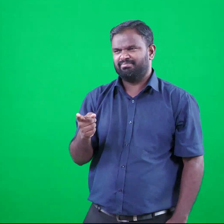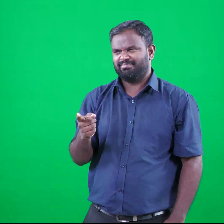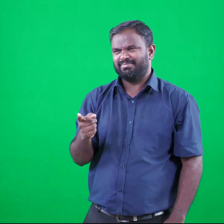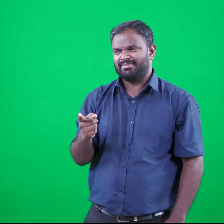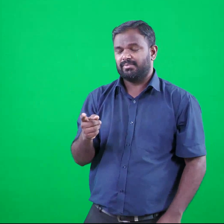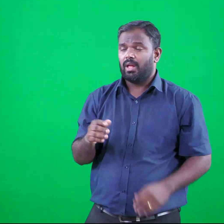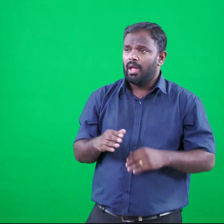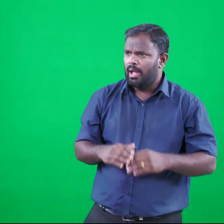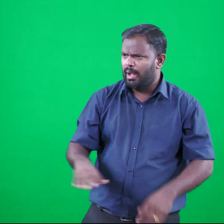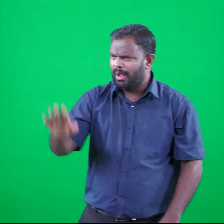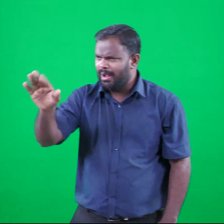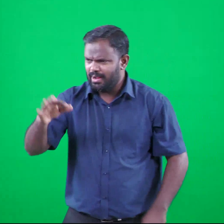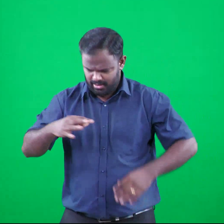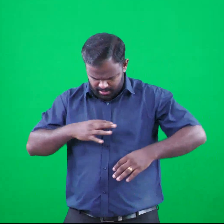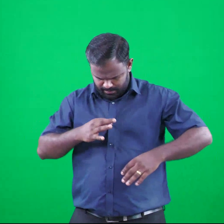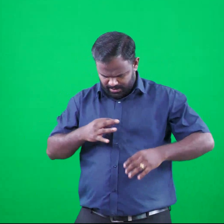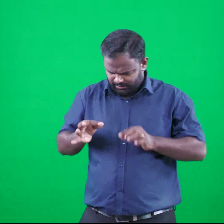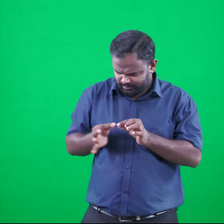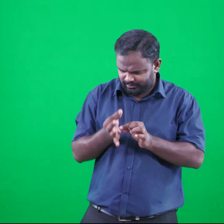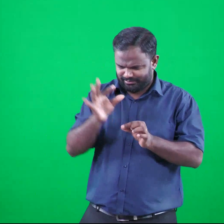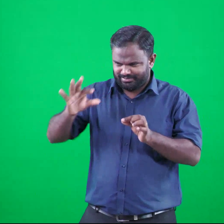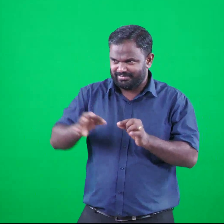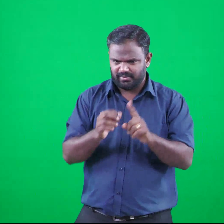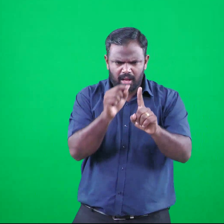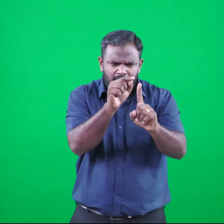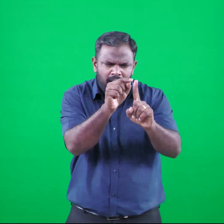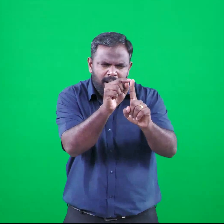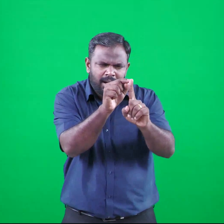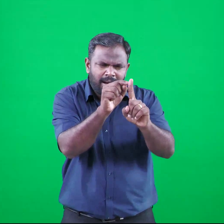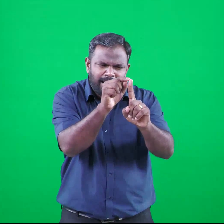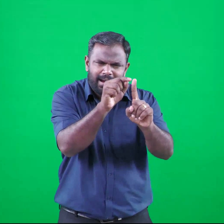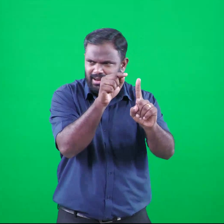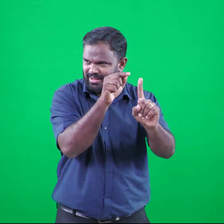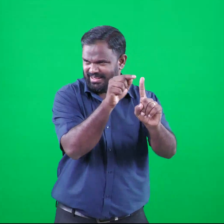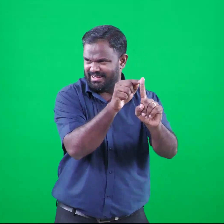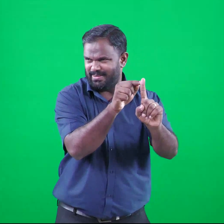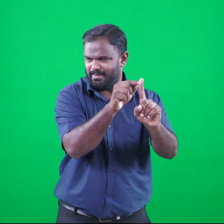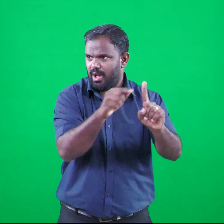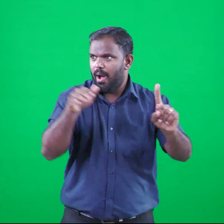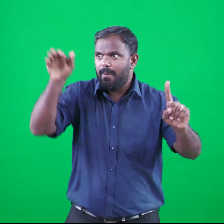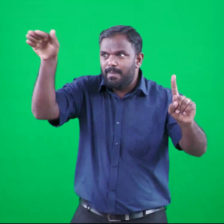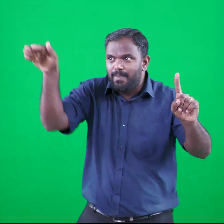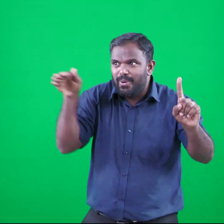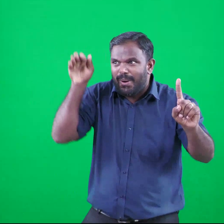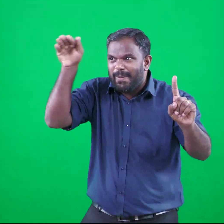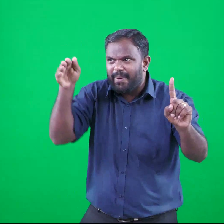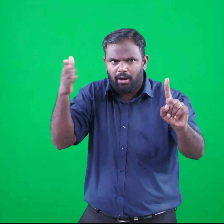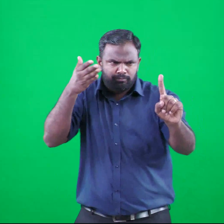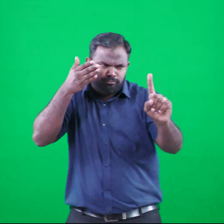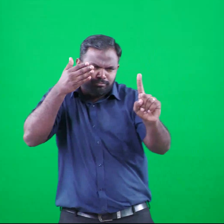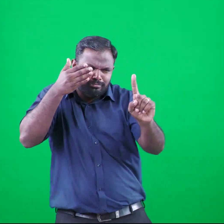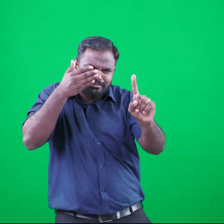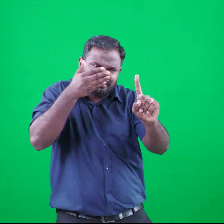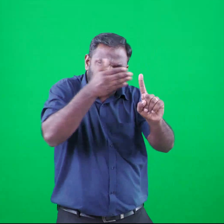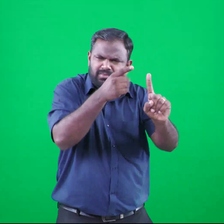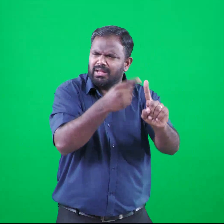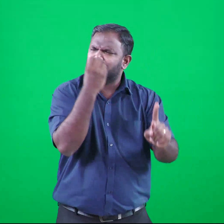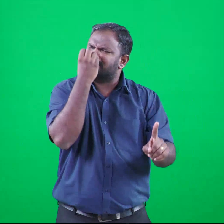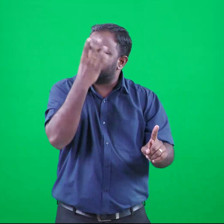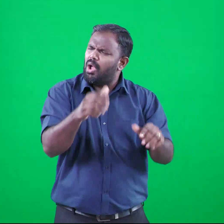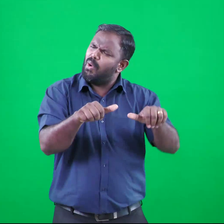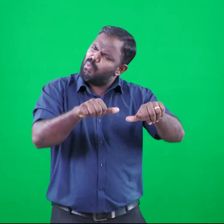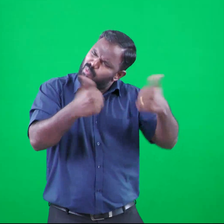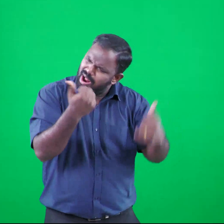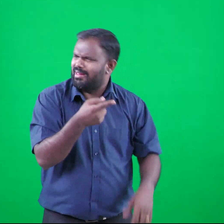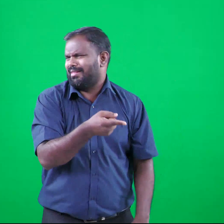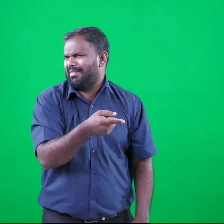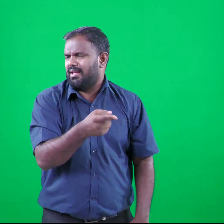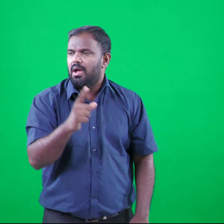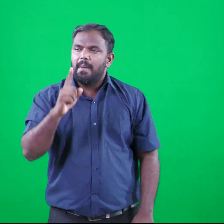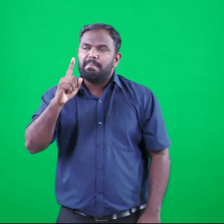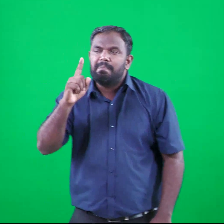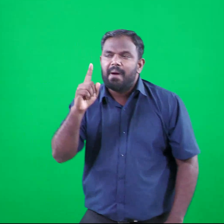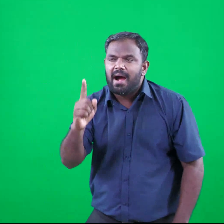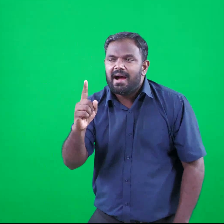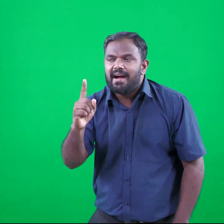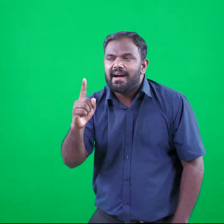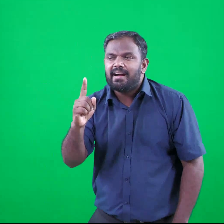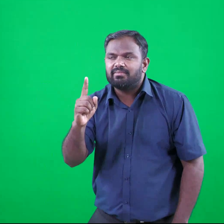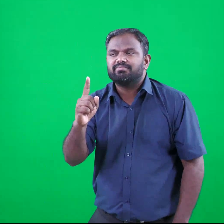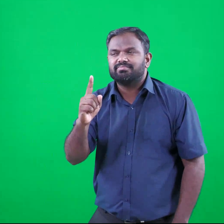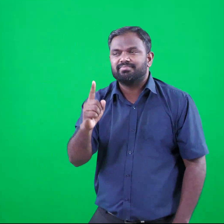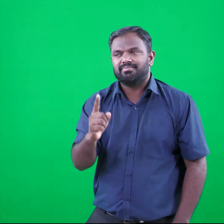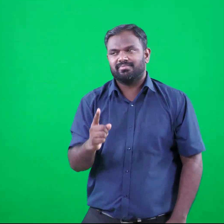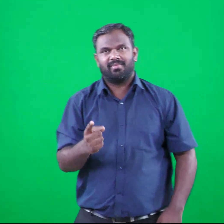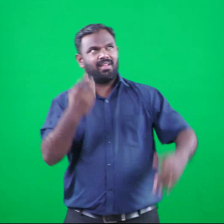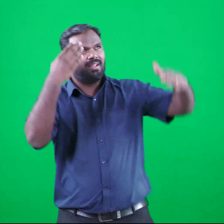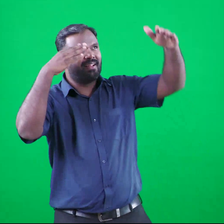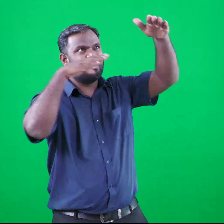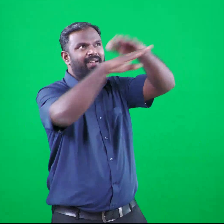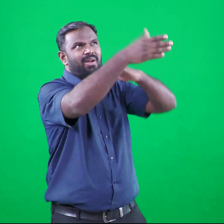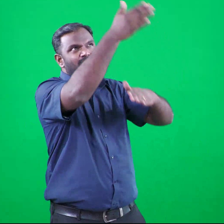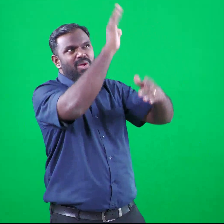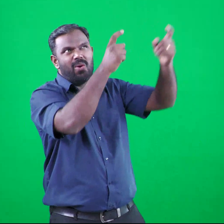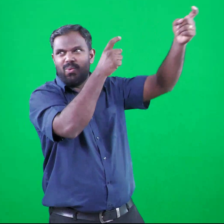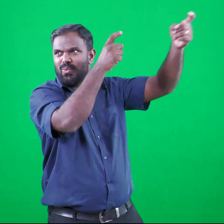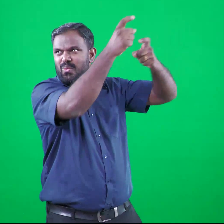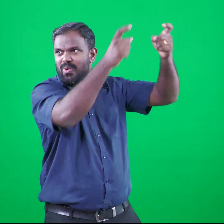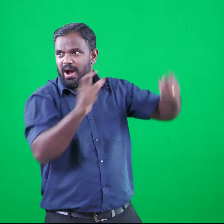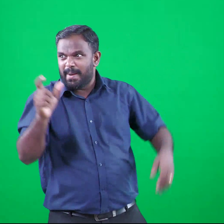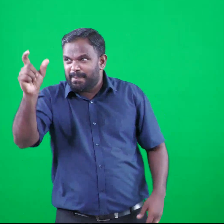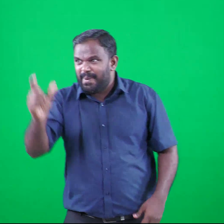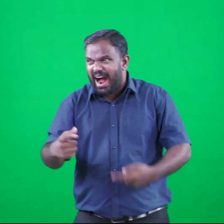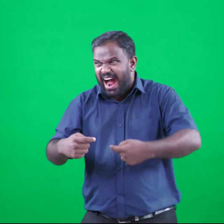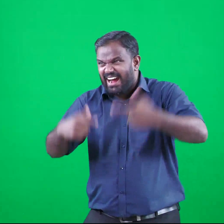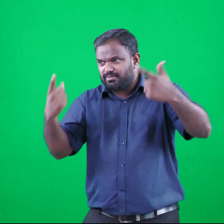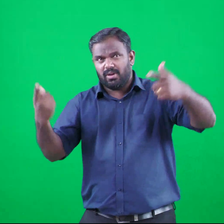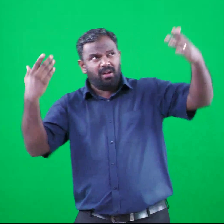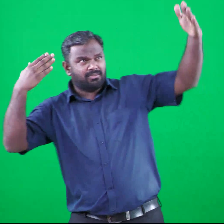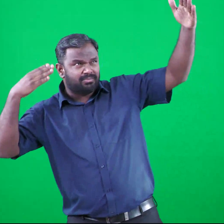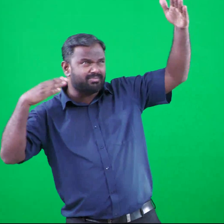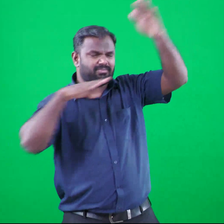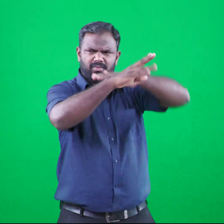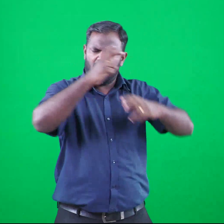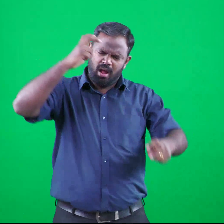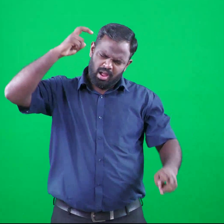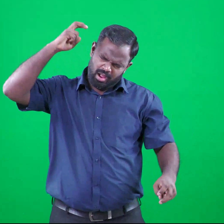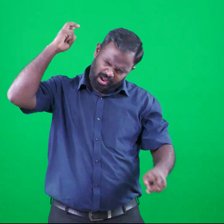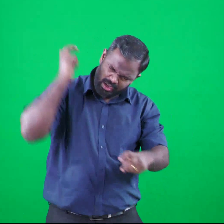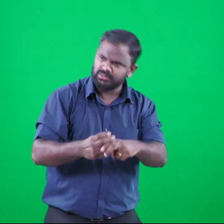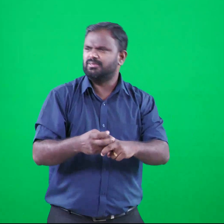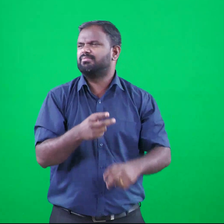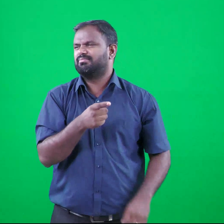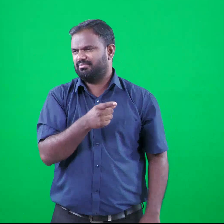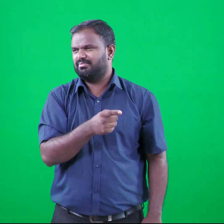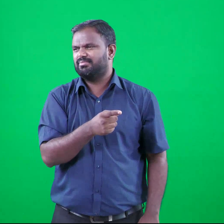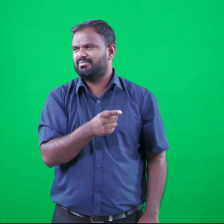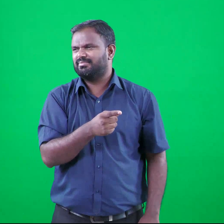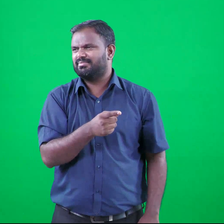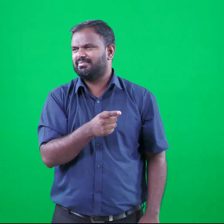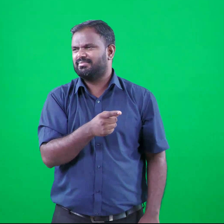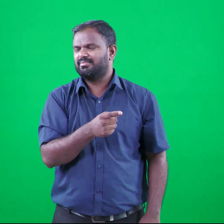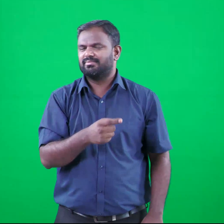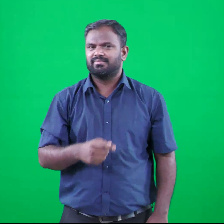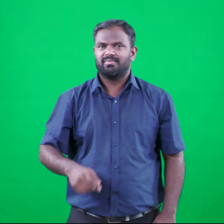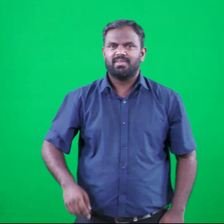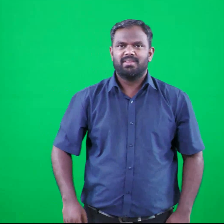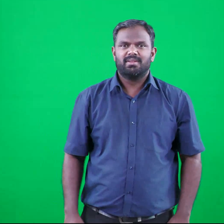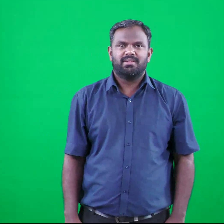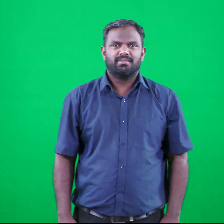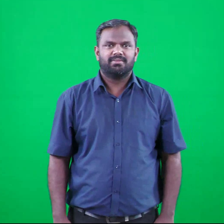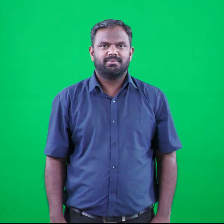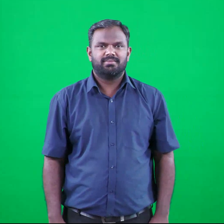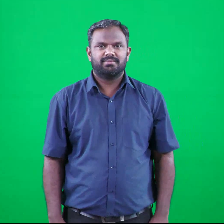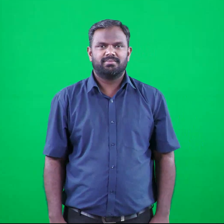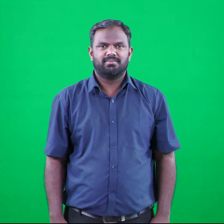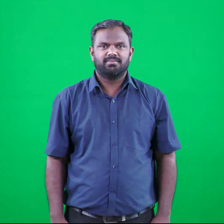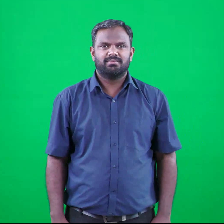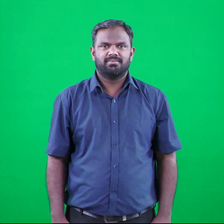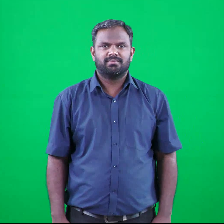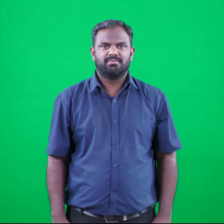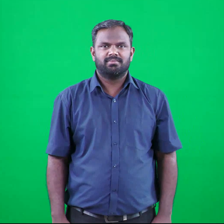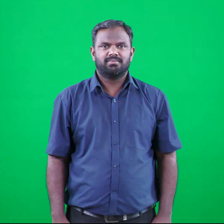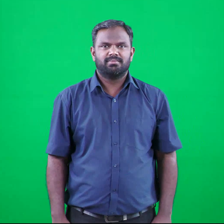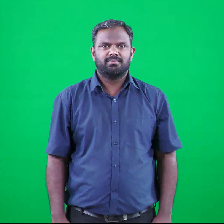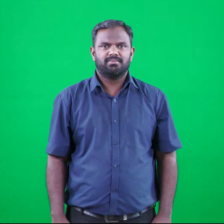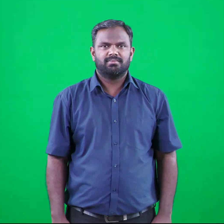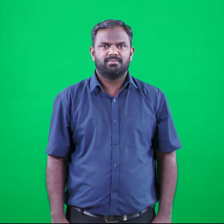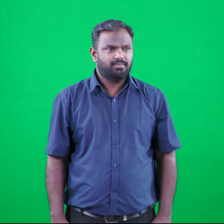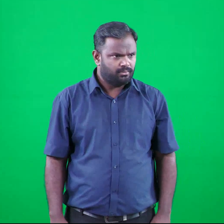It is easier for a camel to pass through the eye of a needle than for a rich man to enter the kingdom of God."